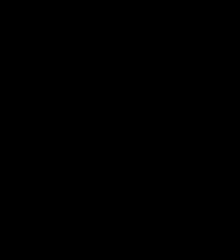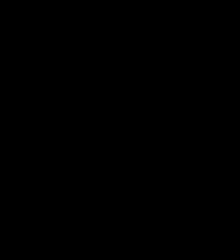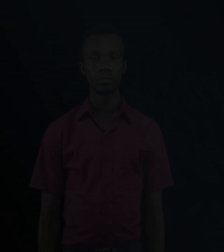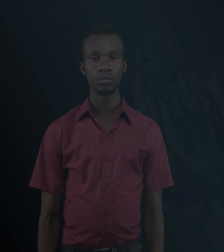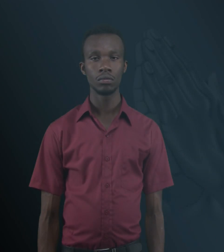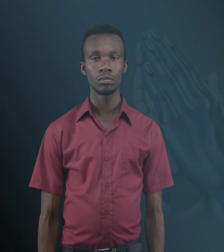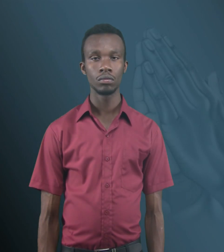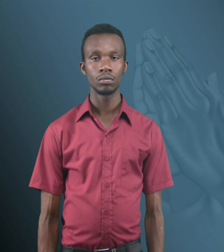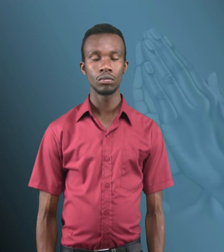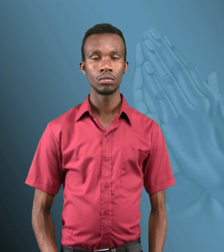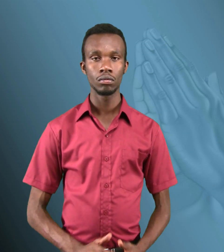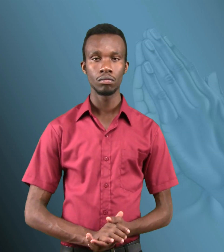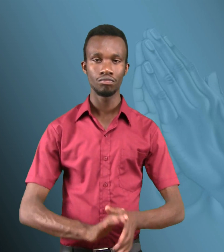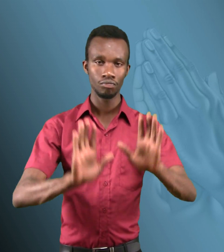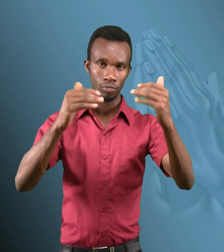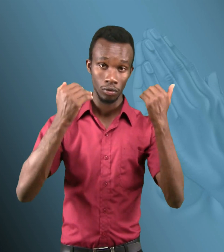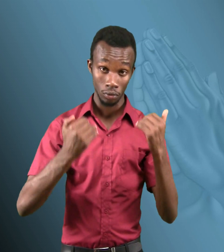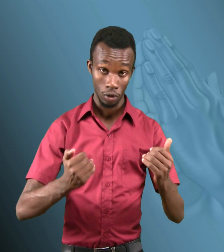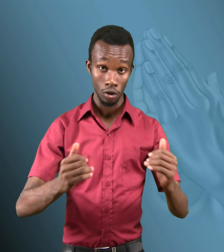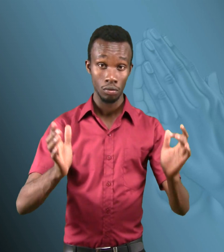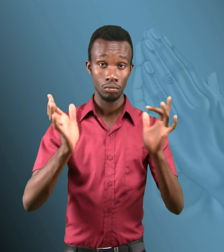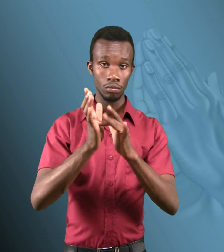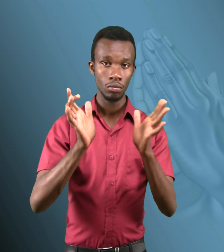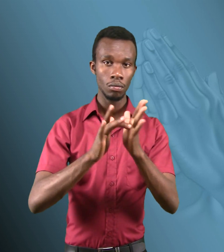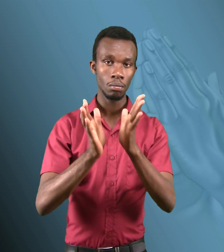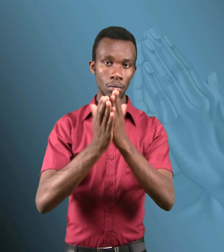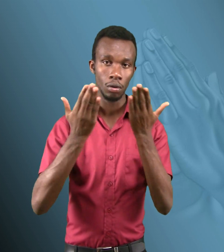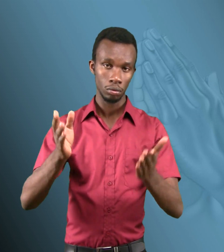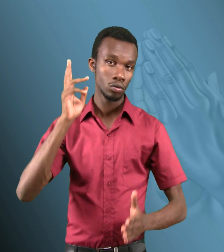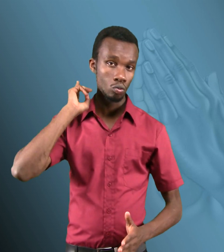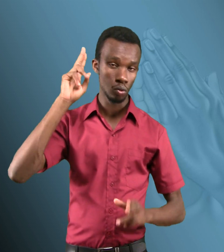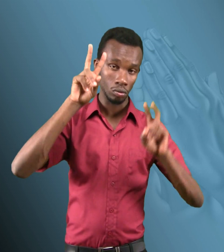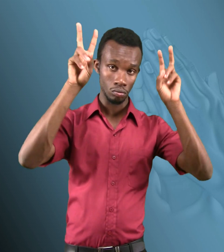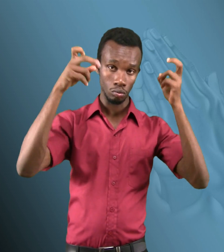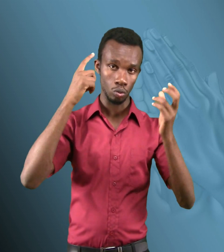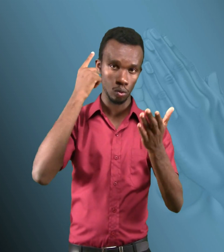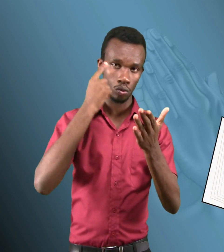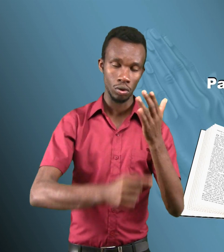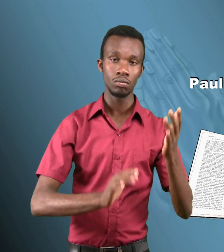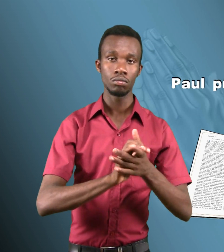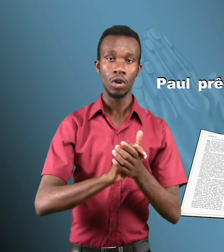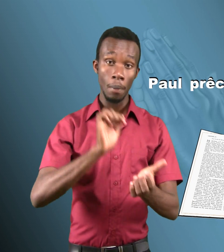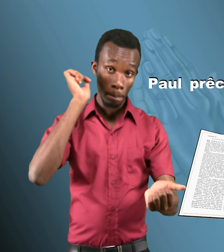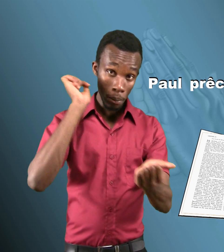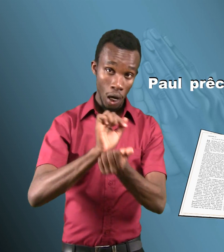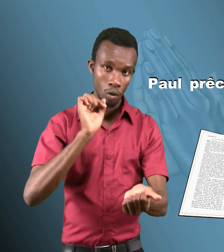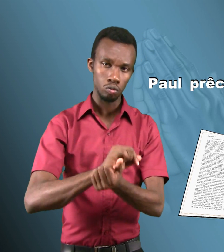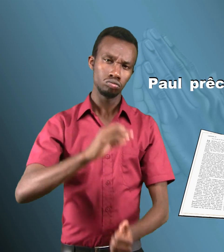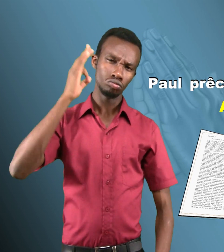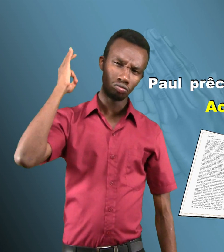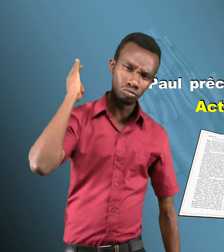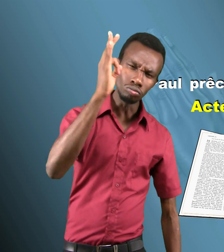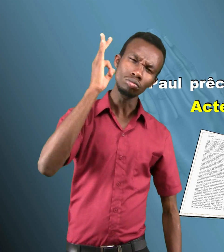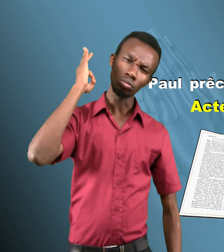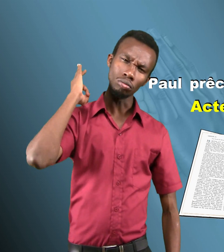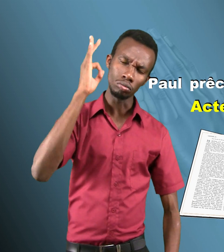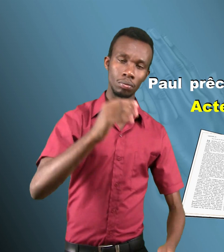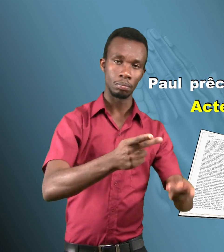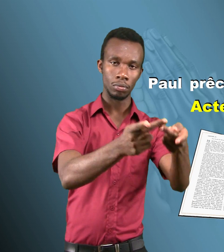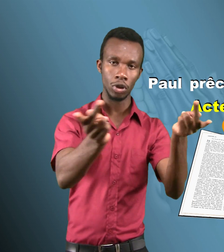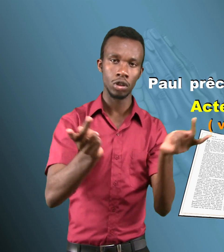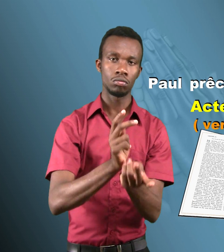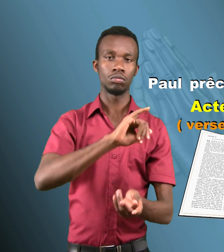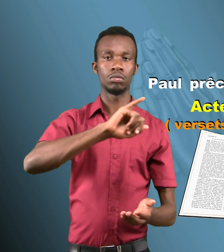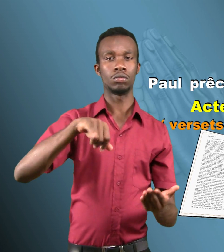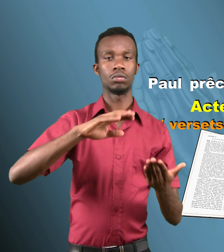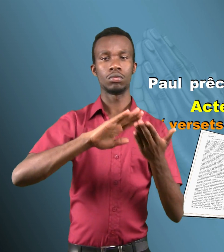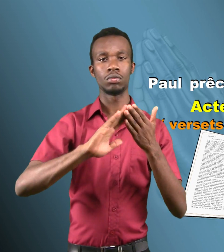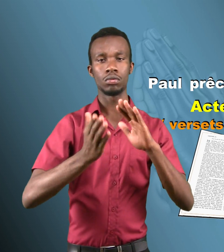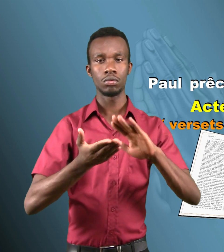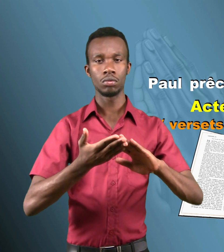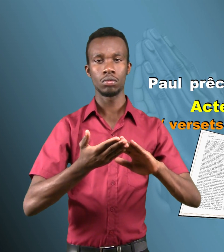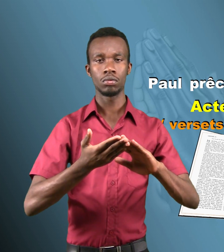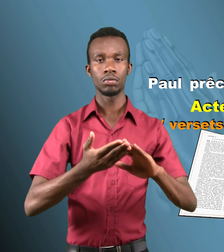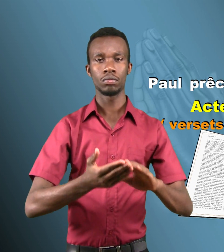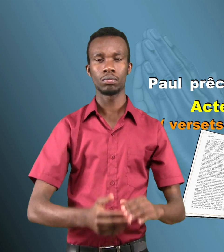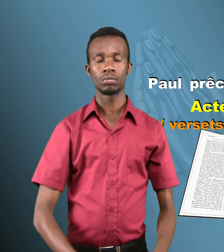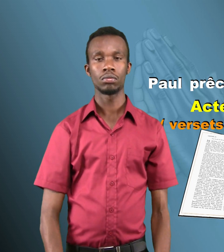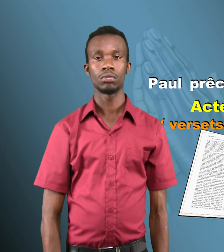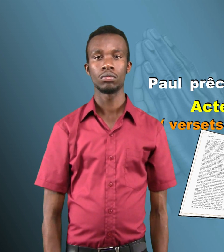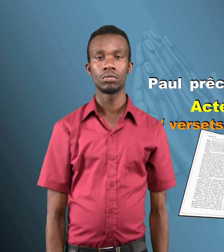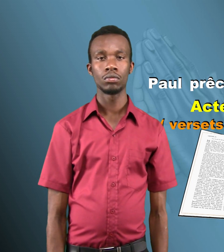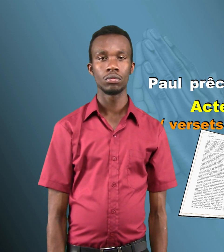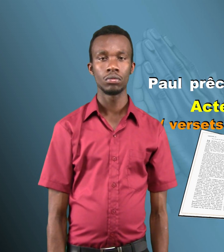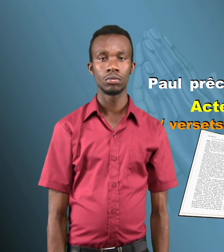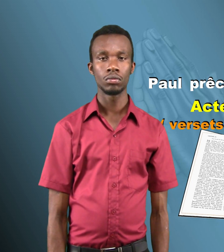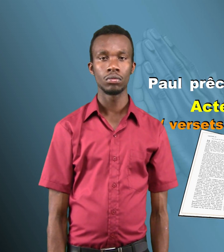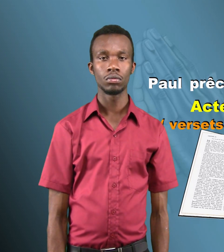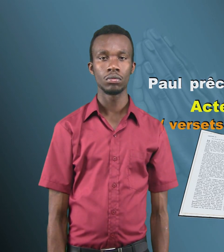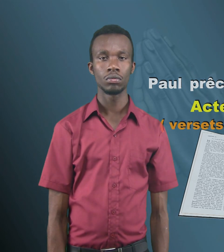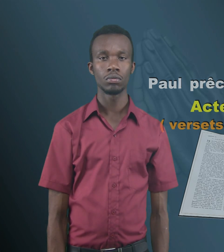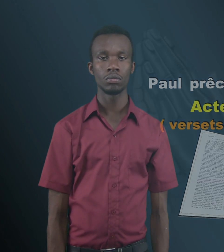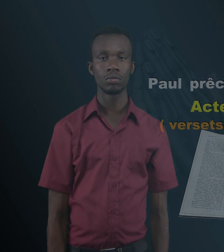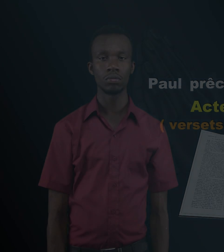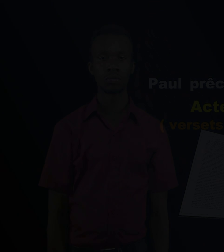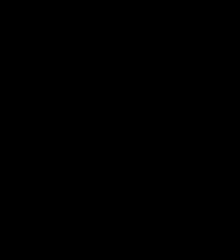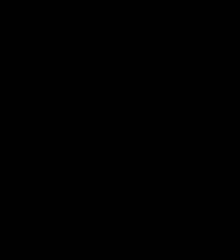Paul preaches in Jerusalem